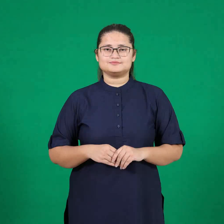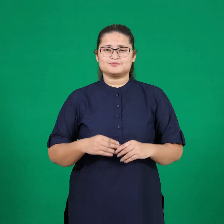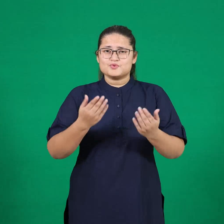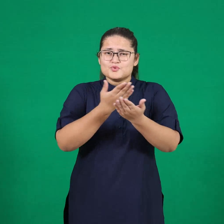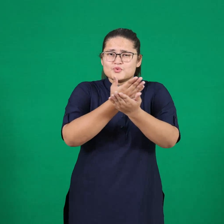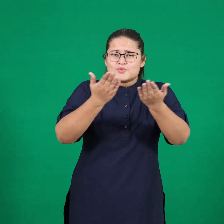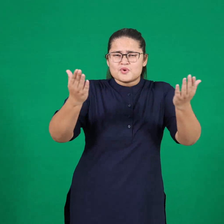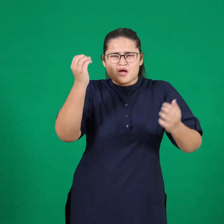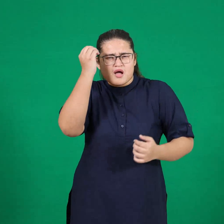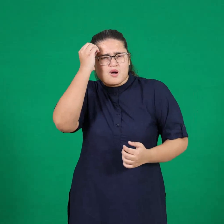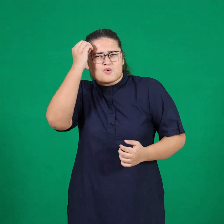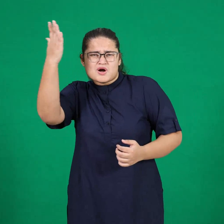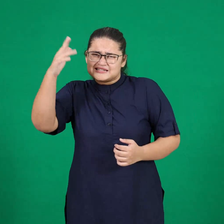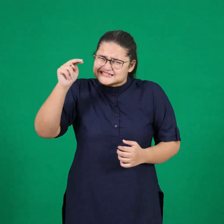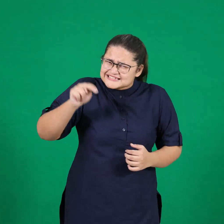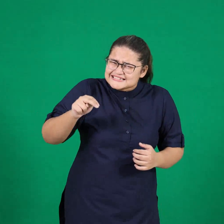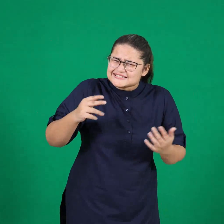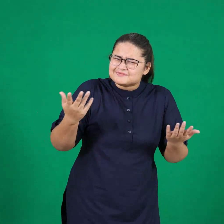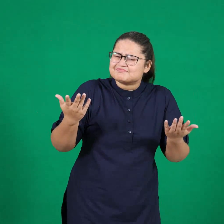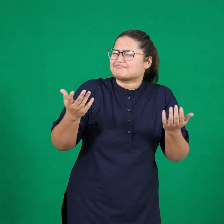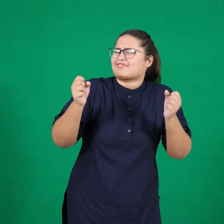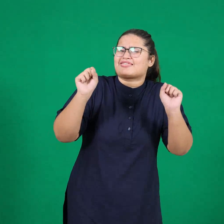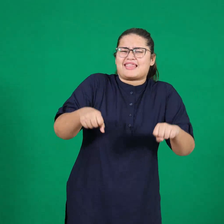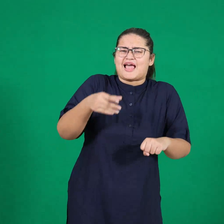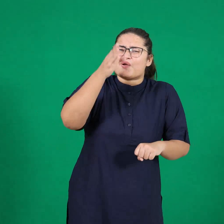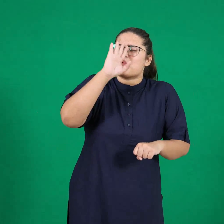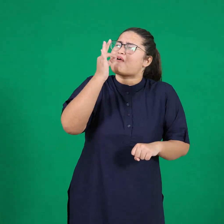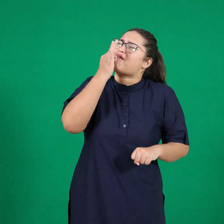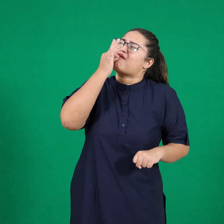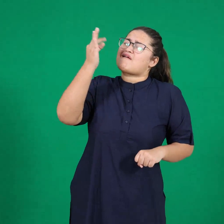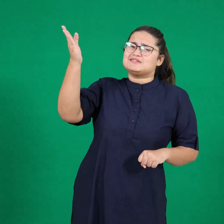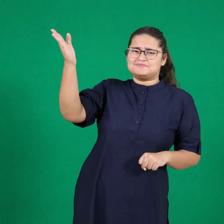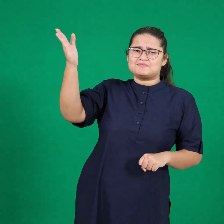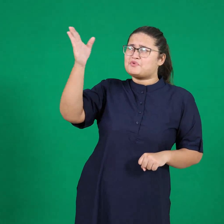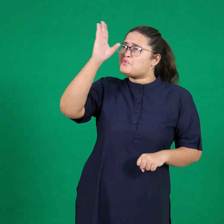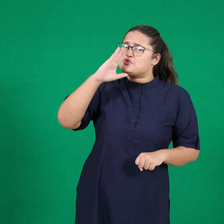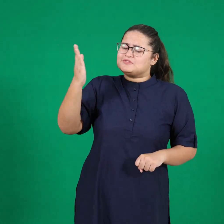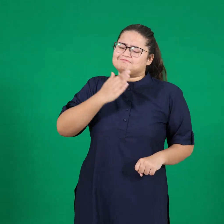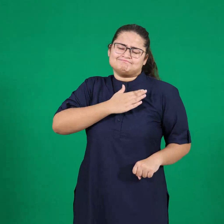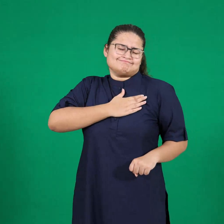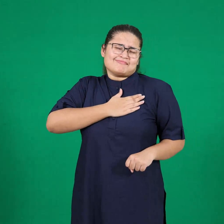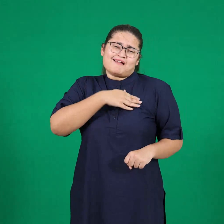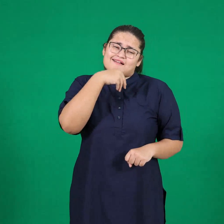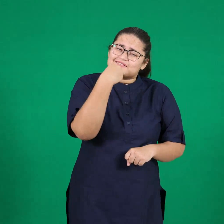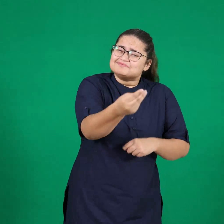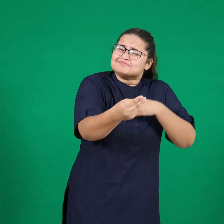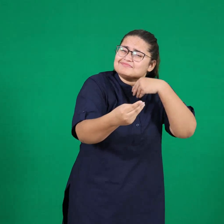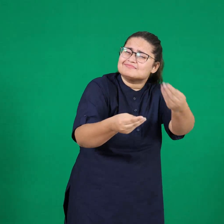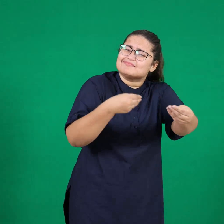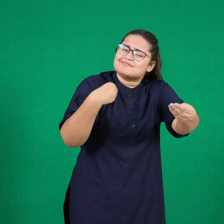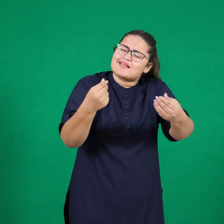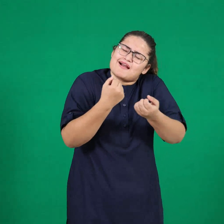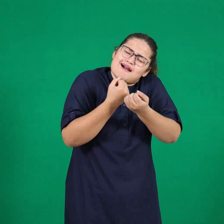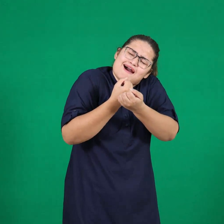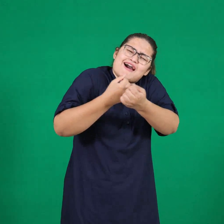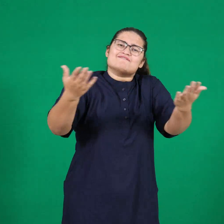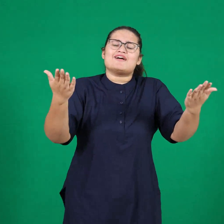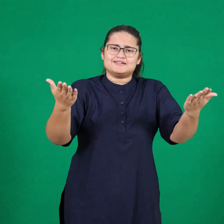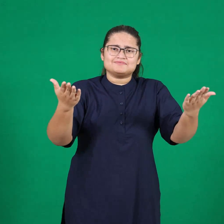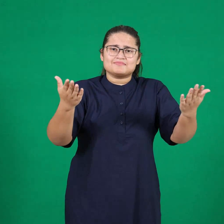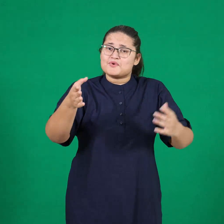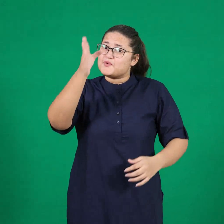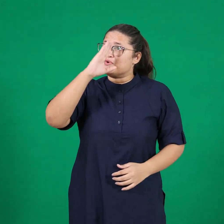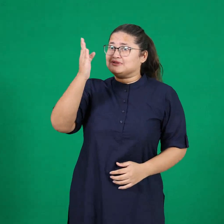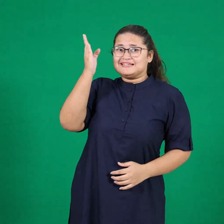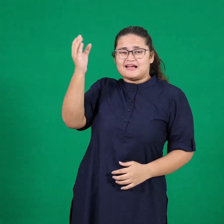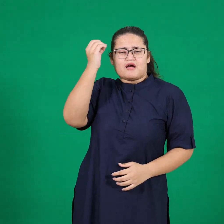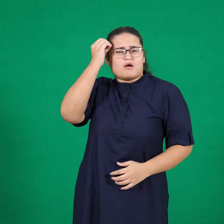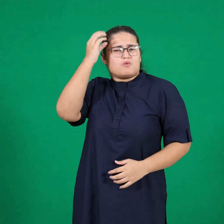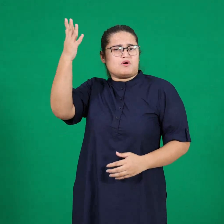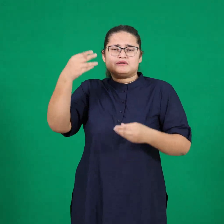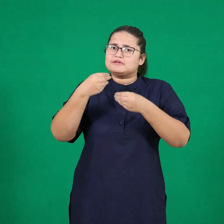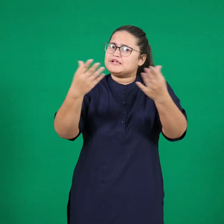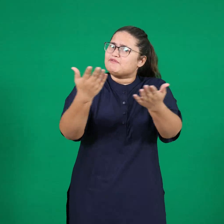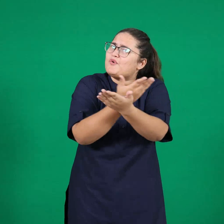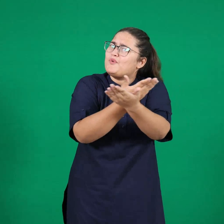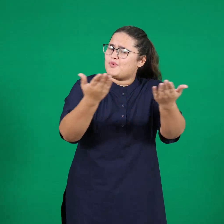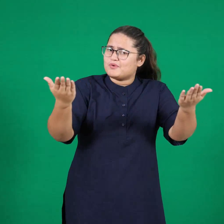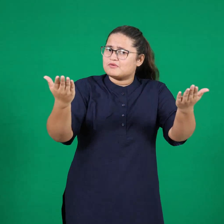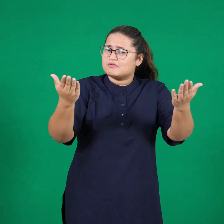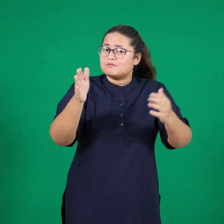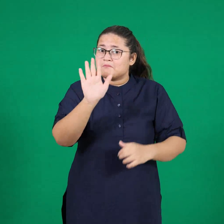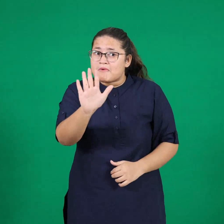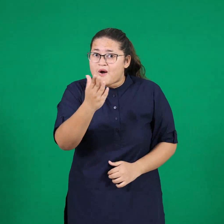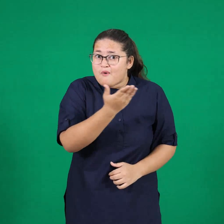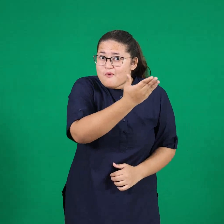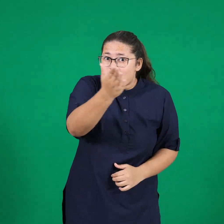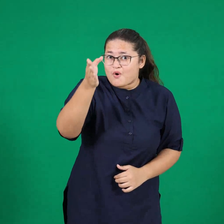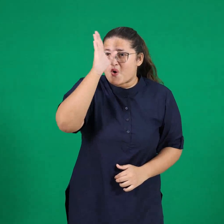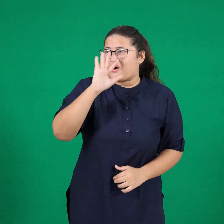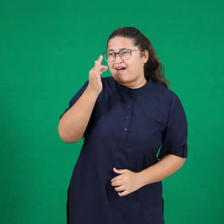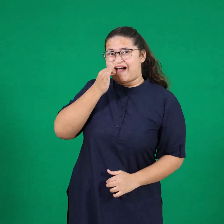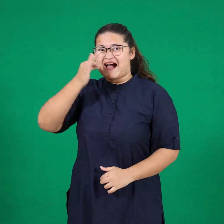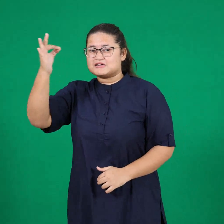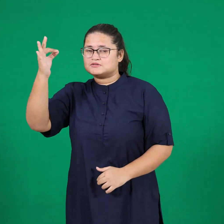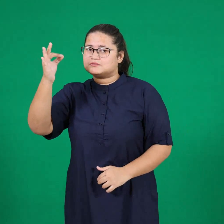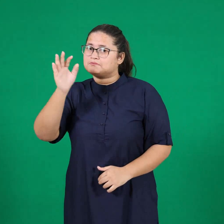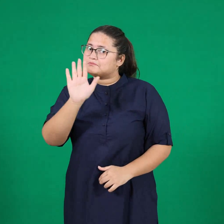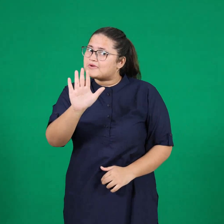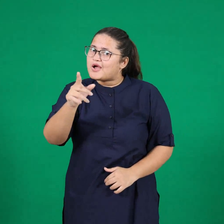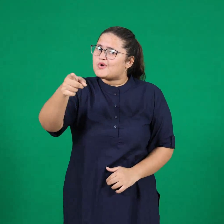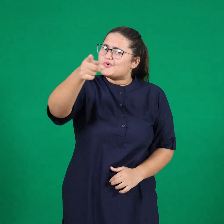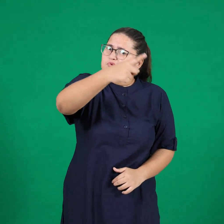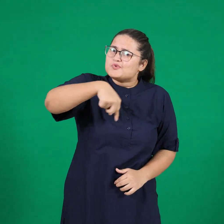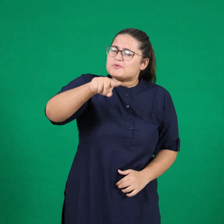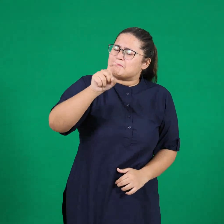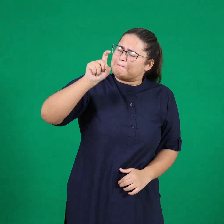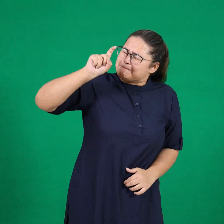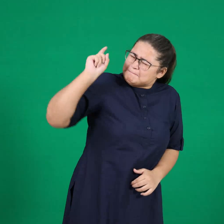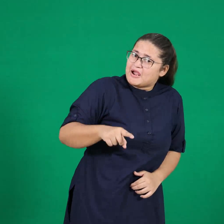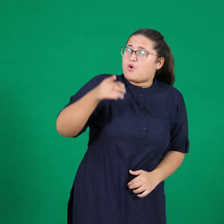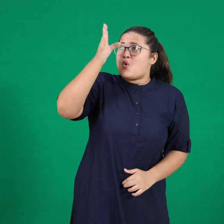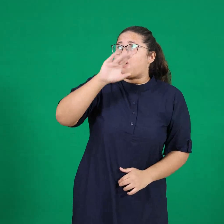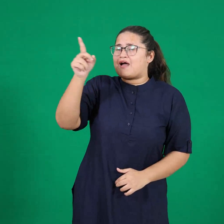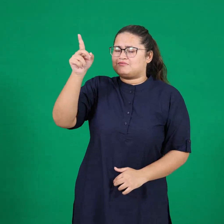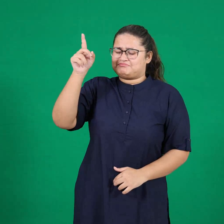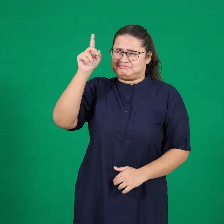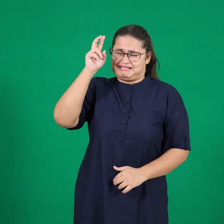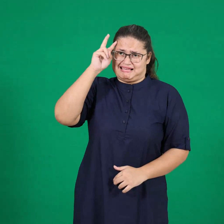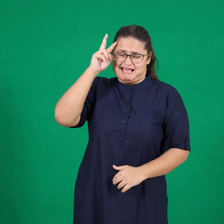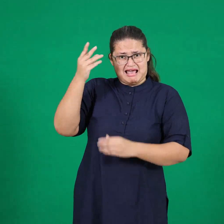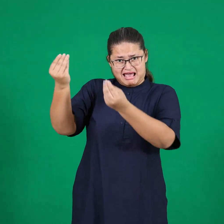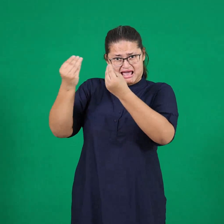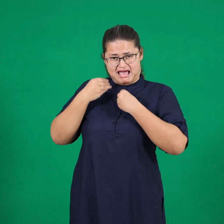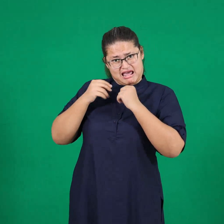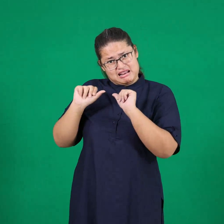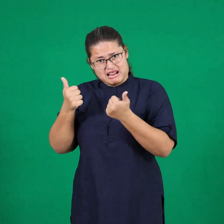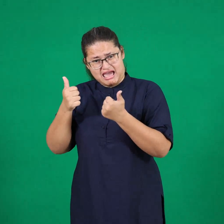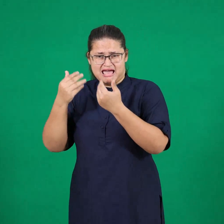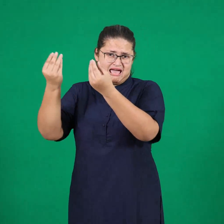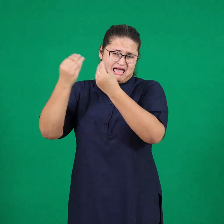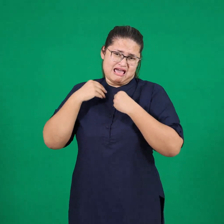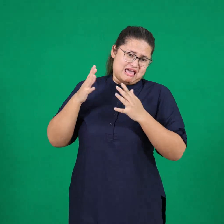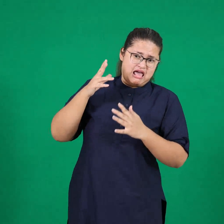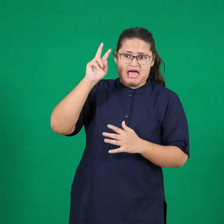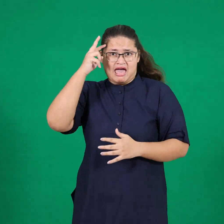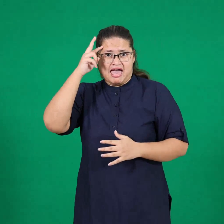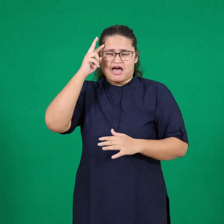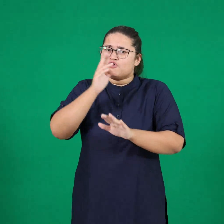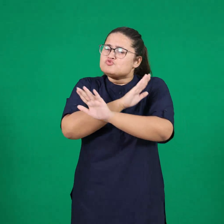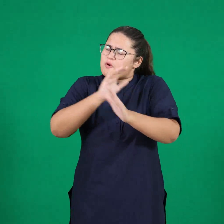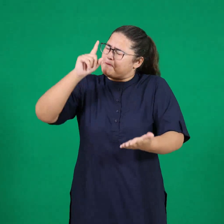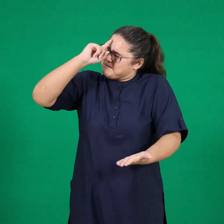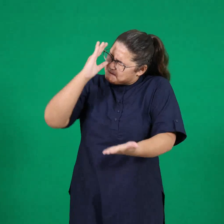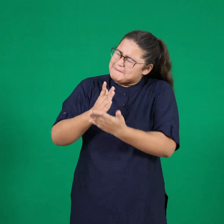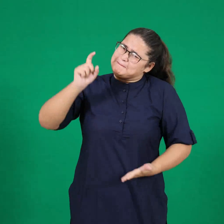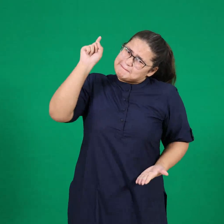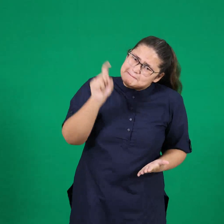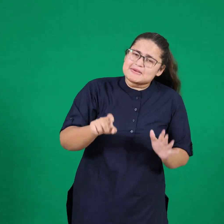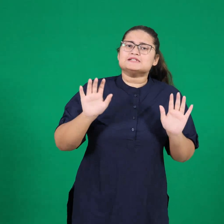Now if any of you lacks wisdom, he should ask God, who gives generously to all without finding fault, and it will be given to him.